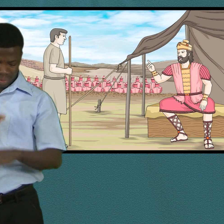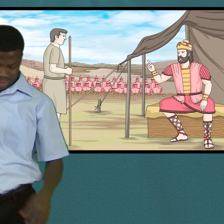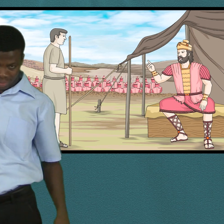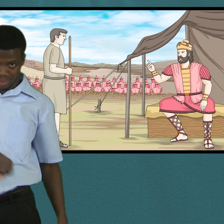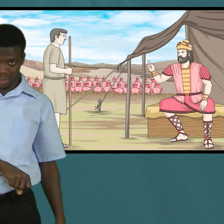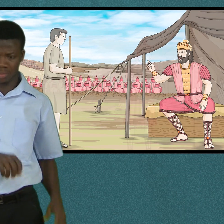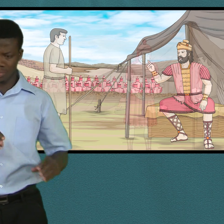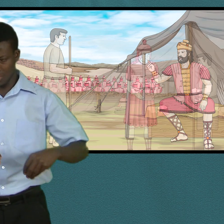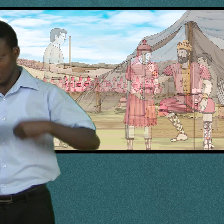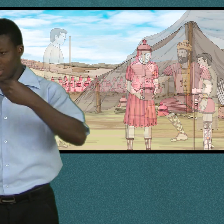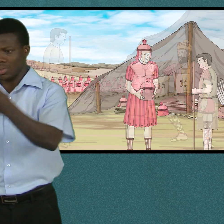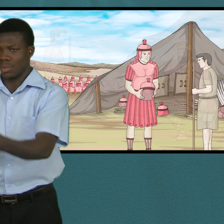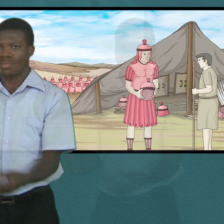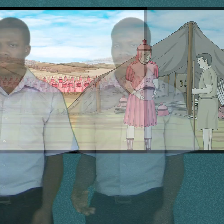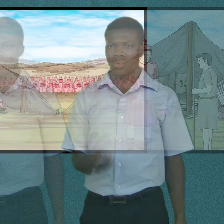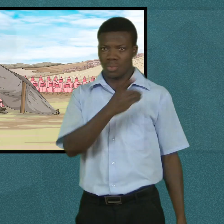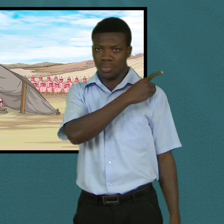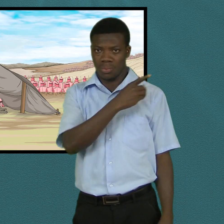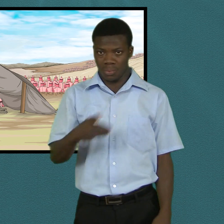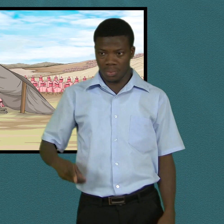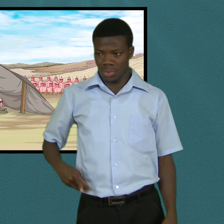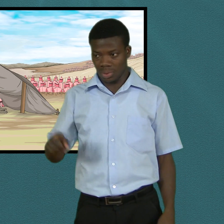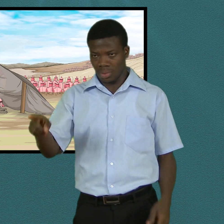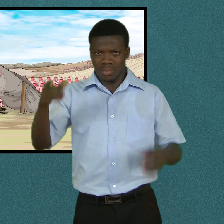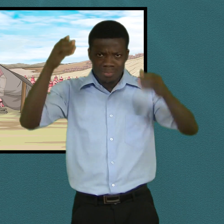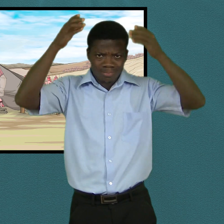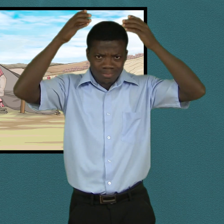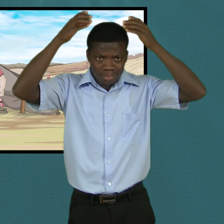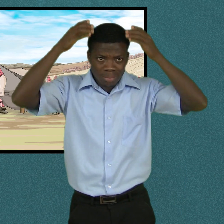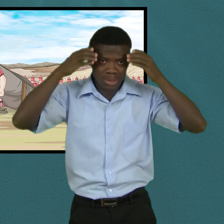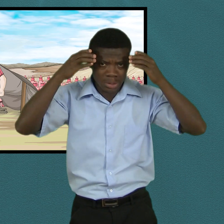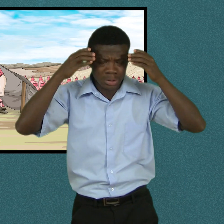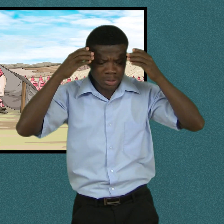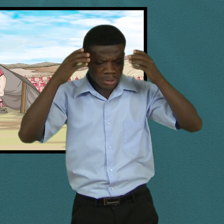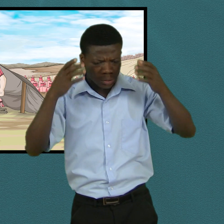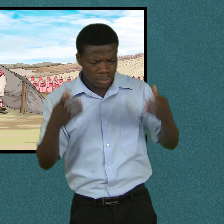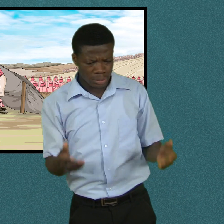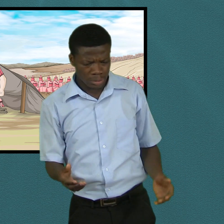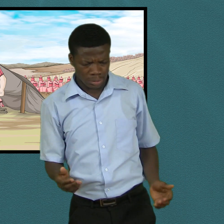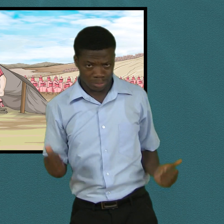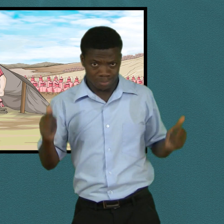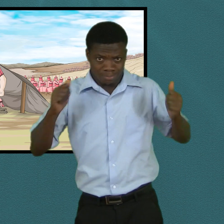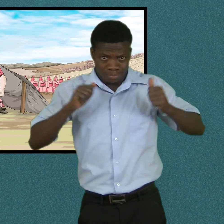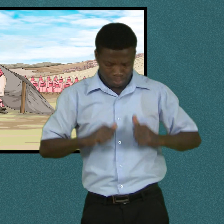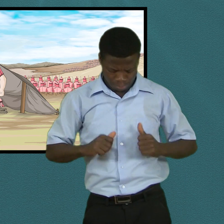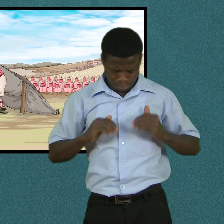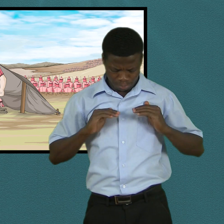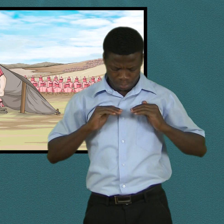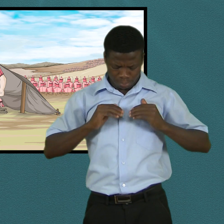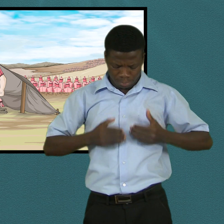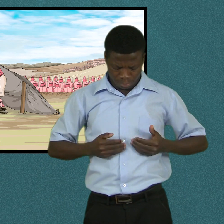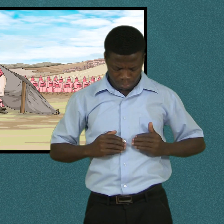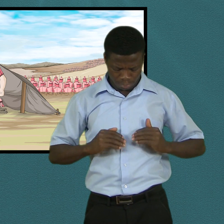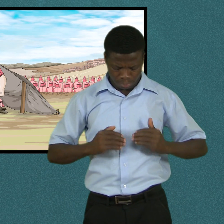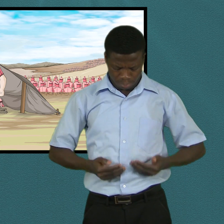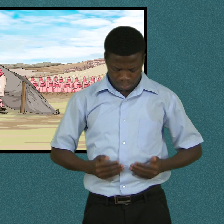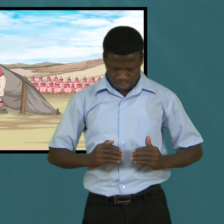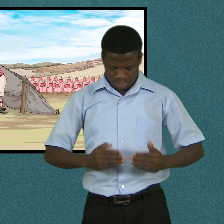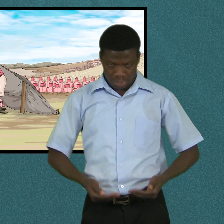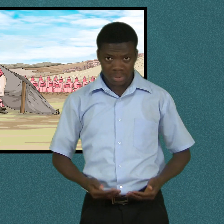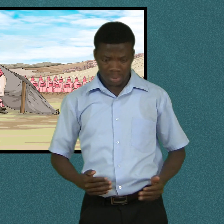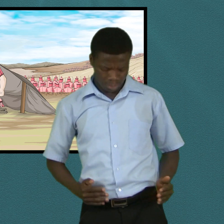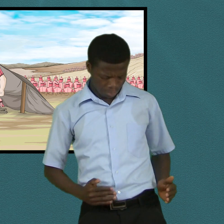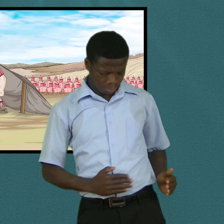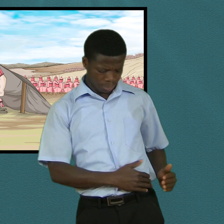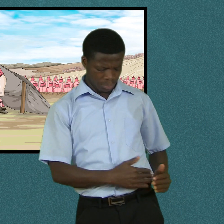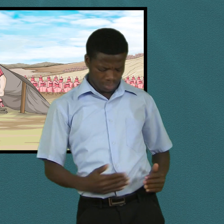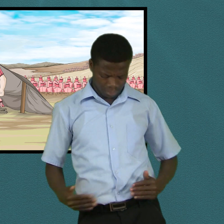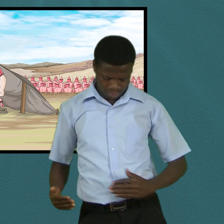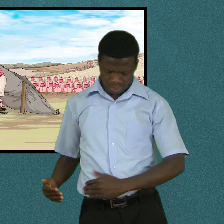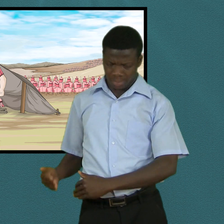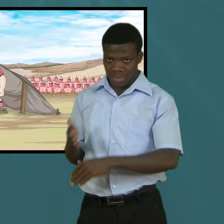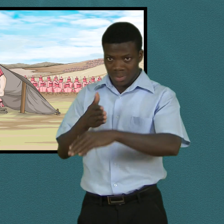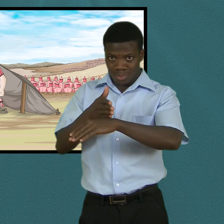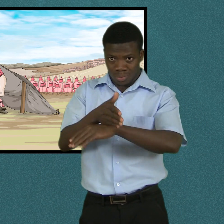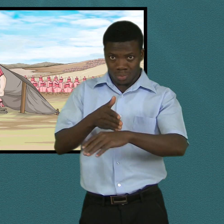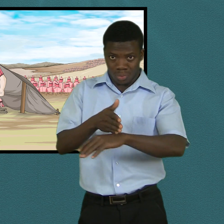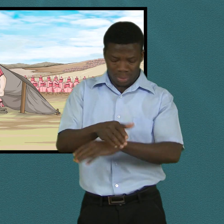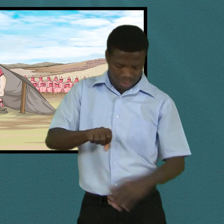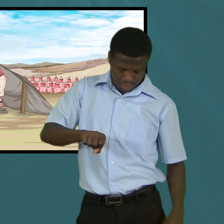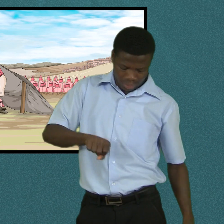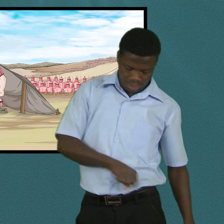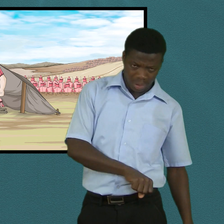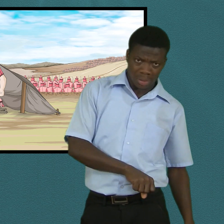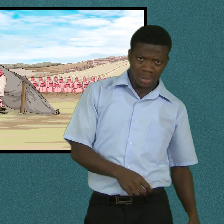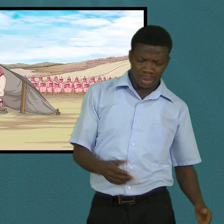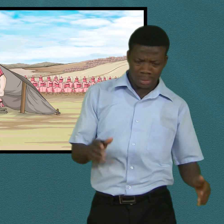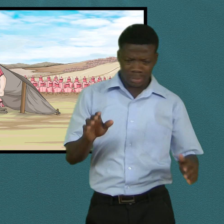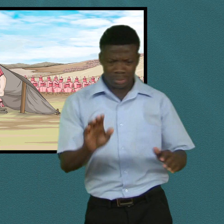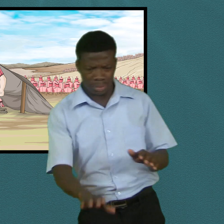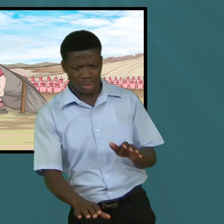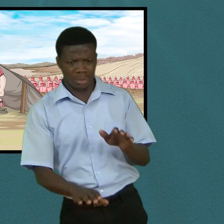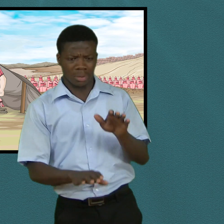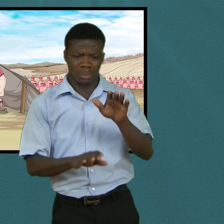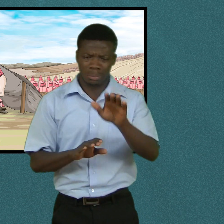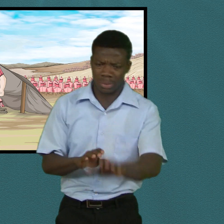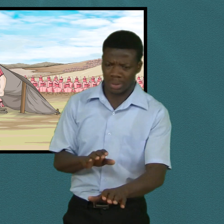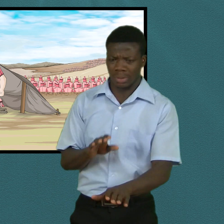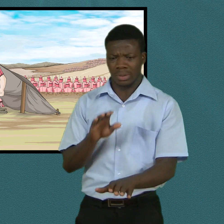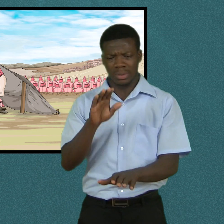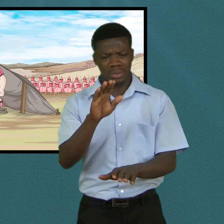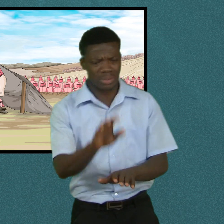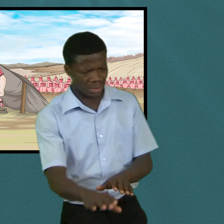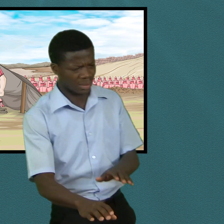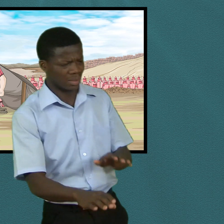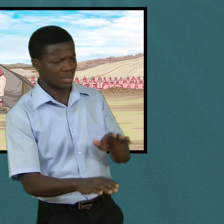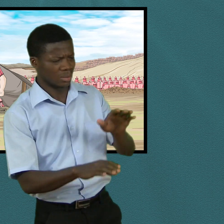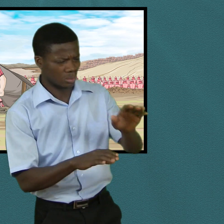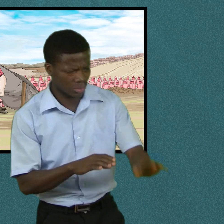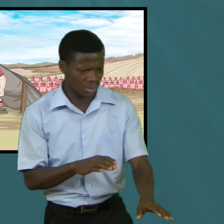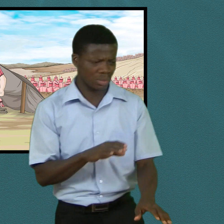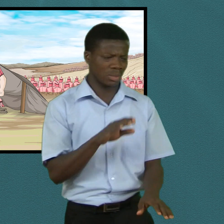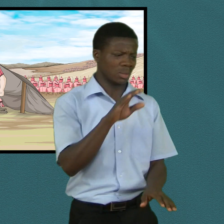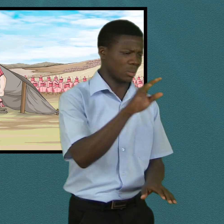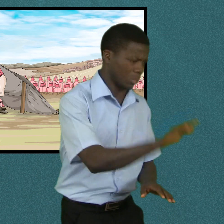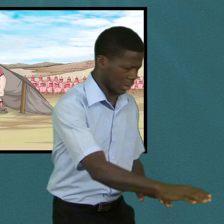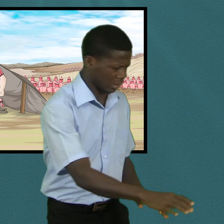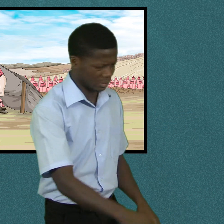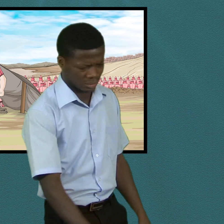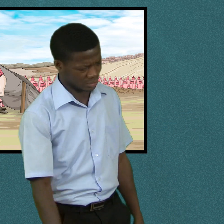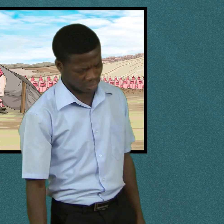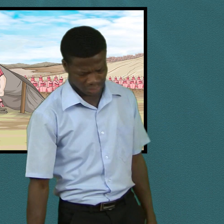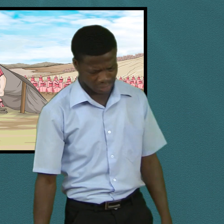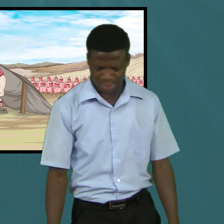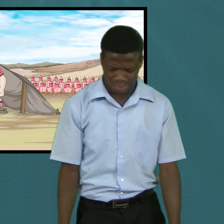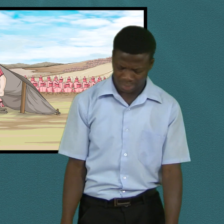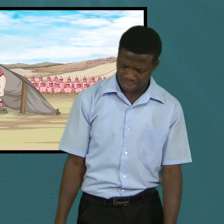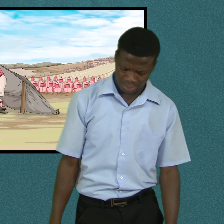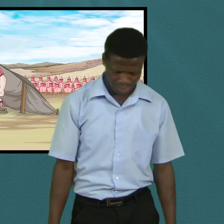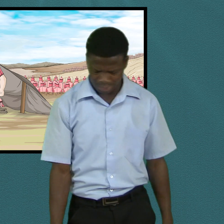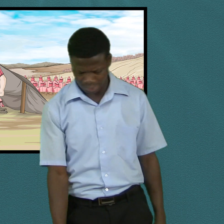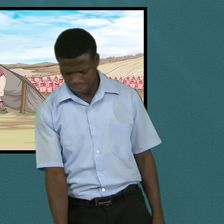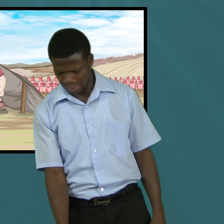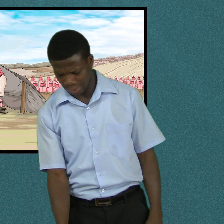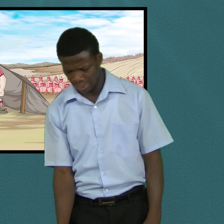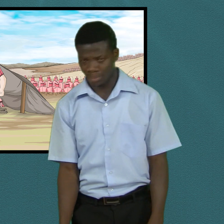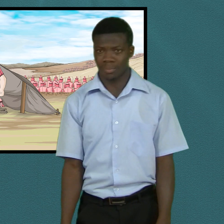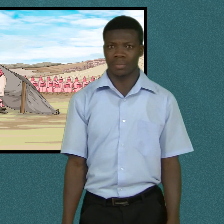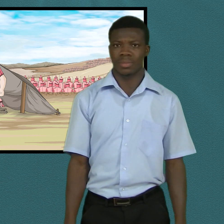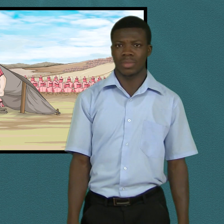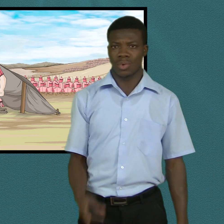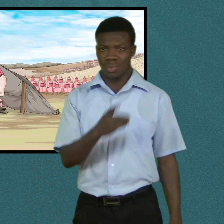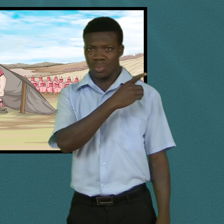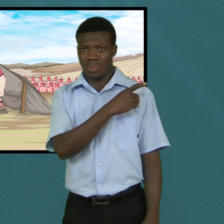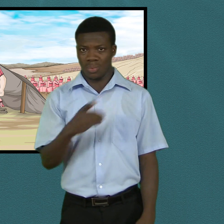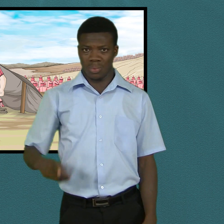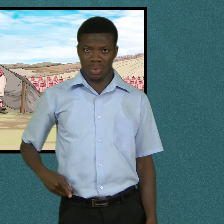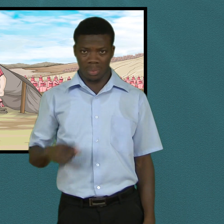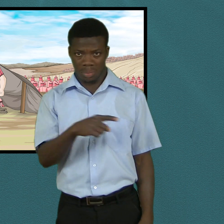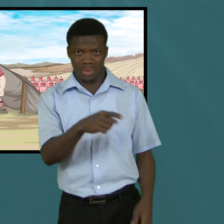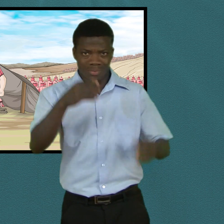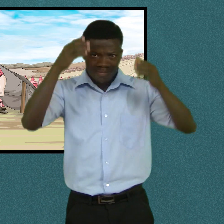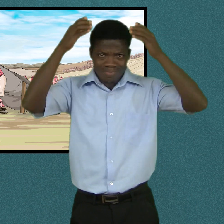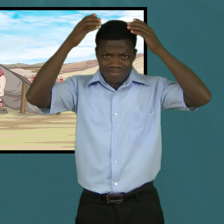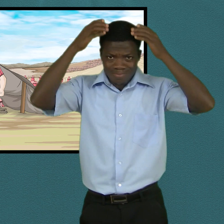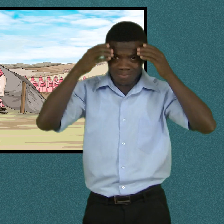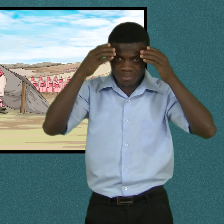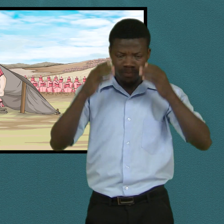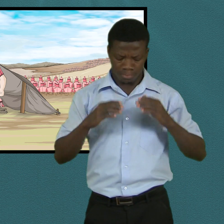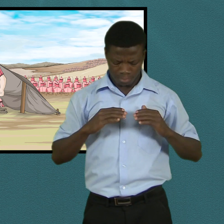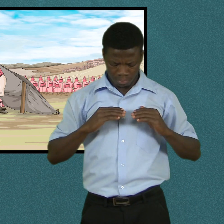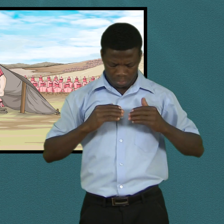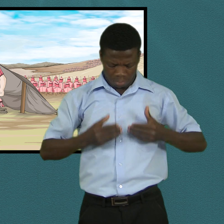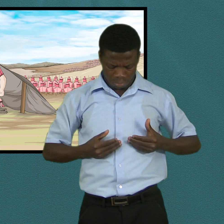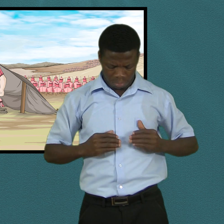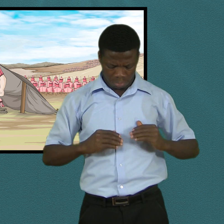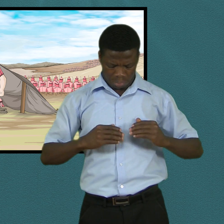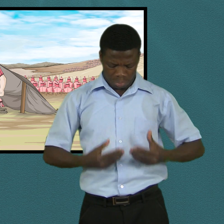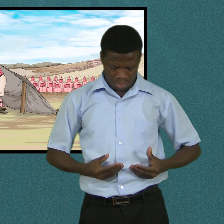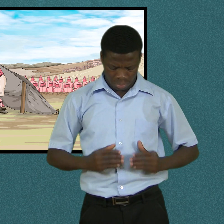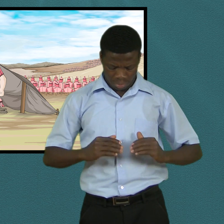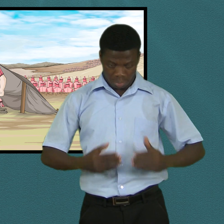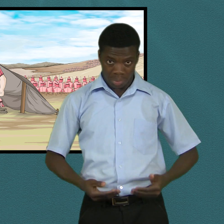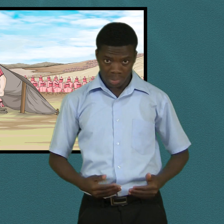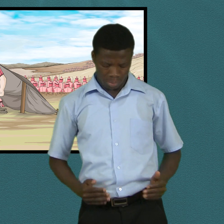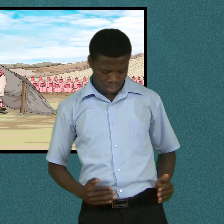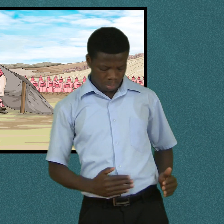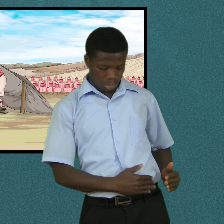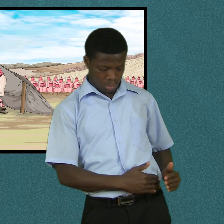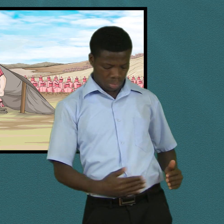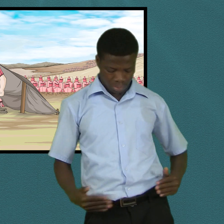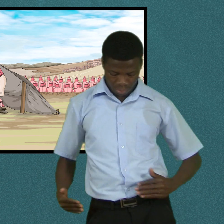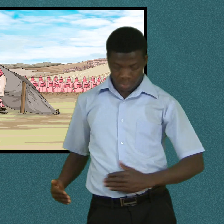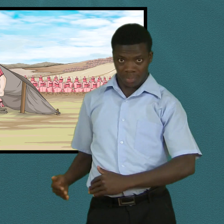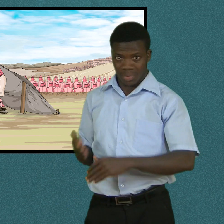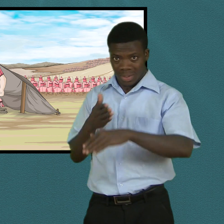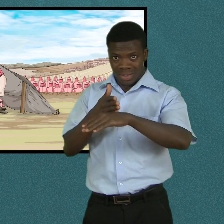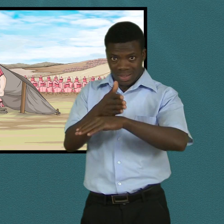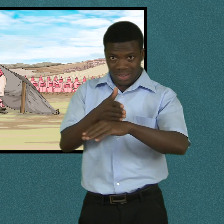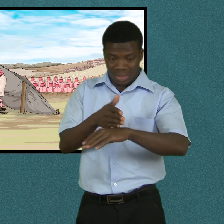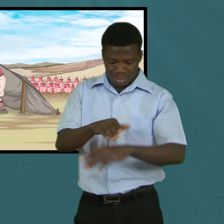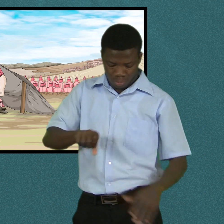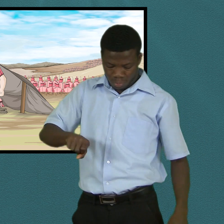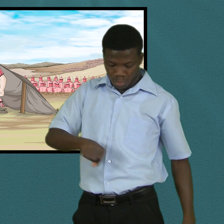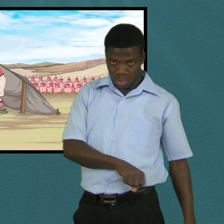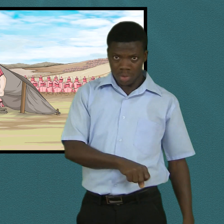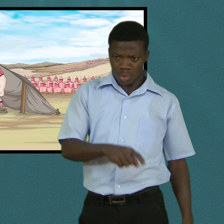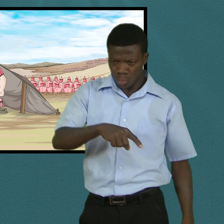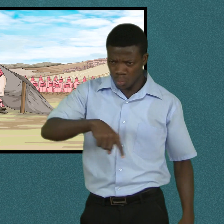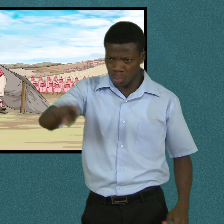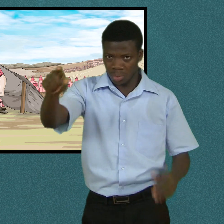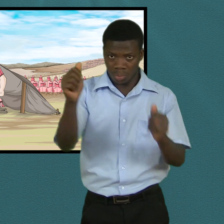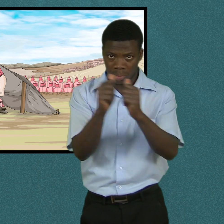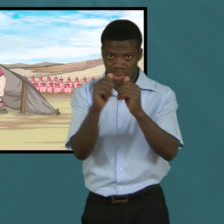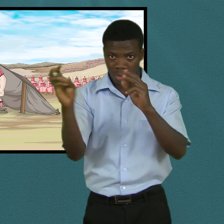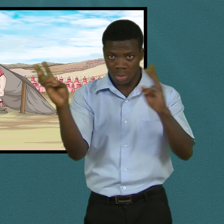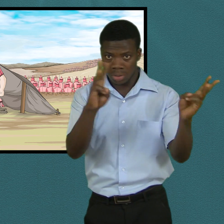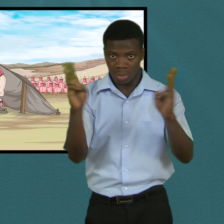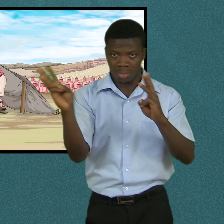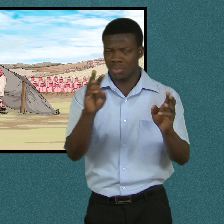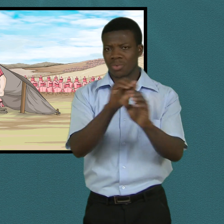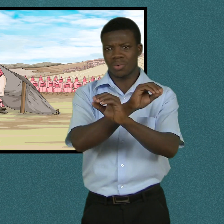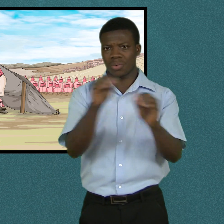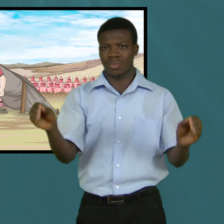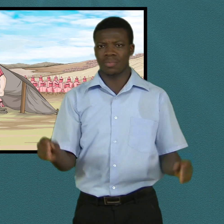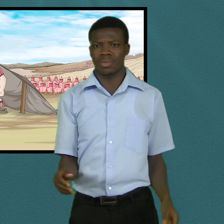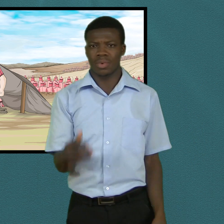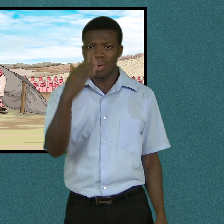Then Saul clothed David in his own tunic, put a bronze helmet on his head, and dressed him in armor.